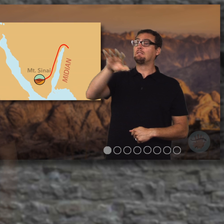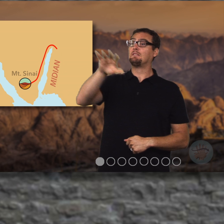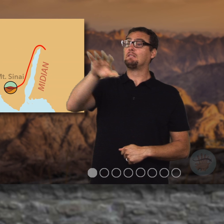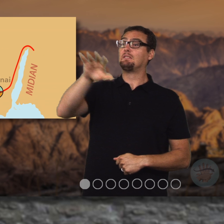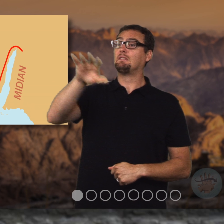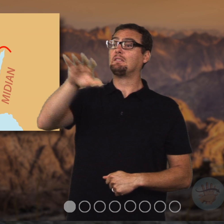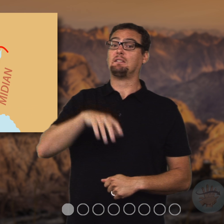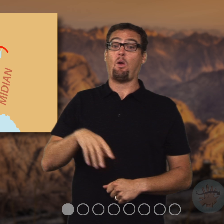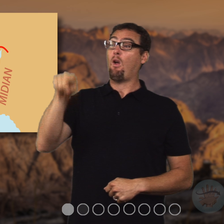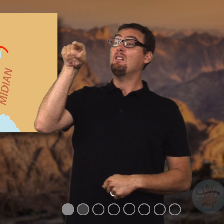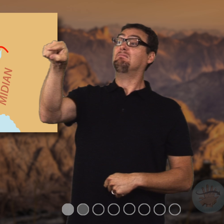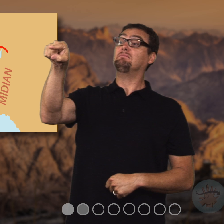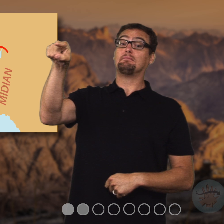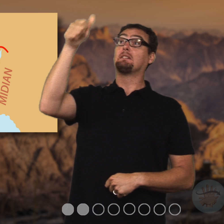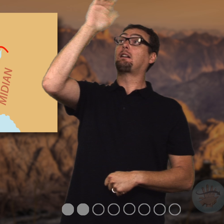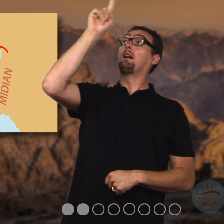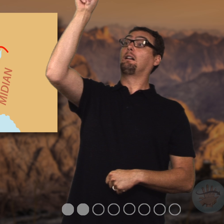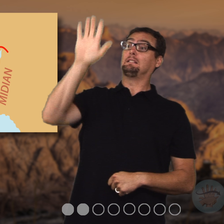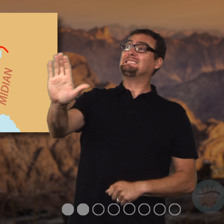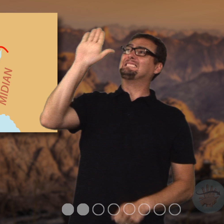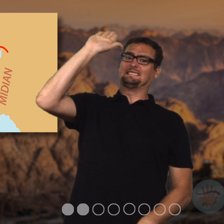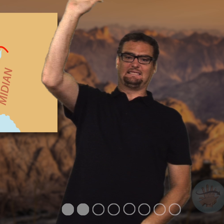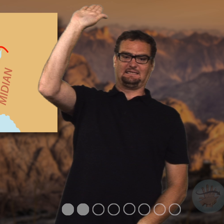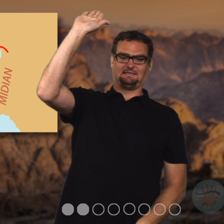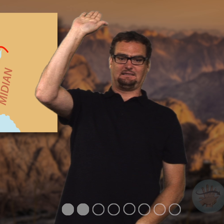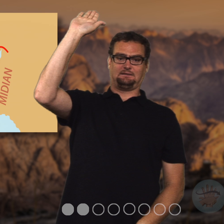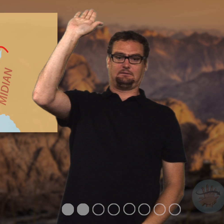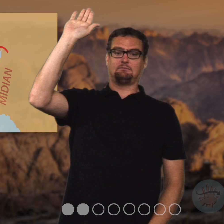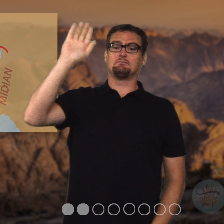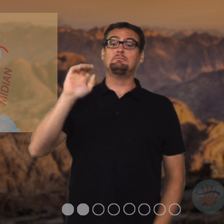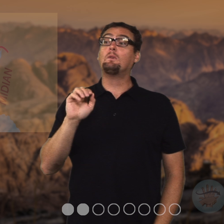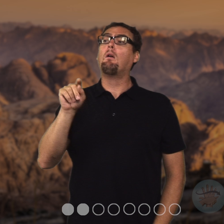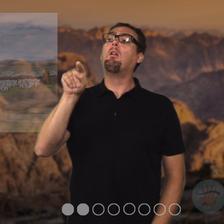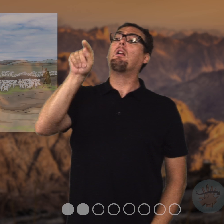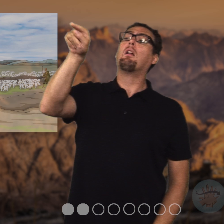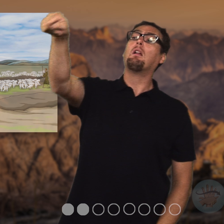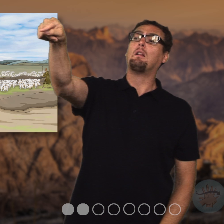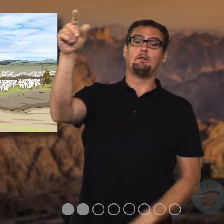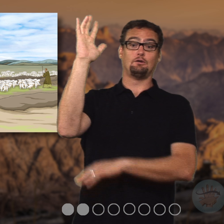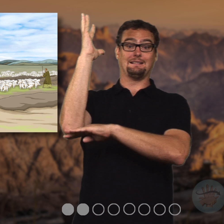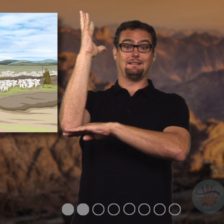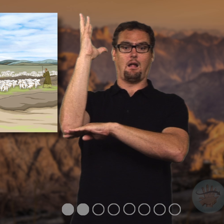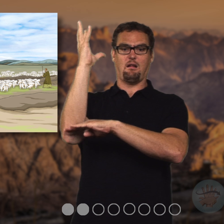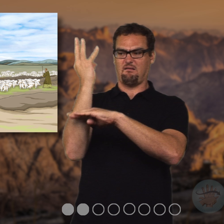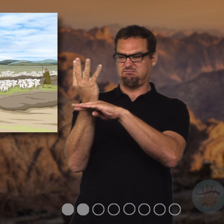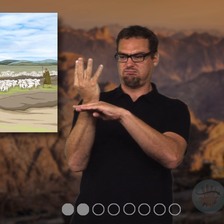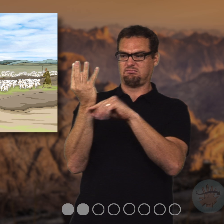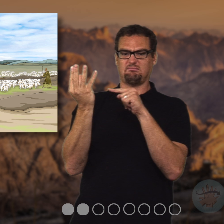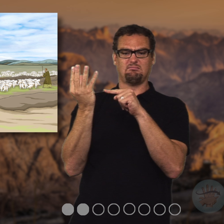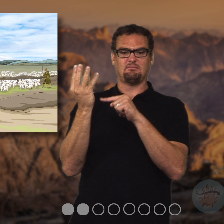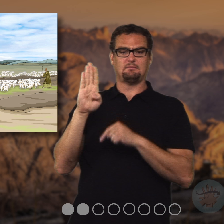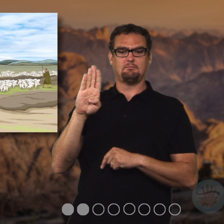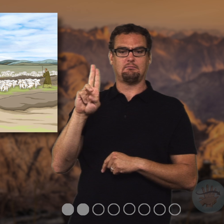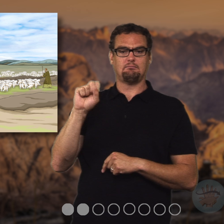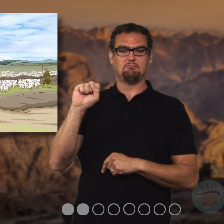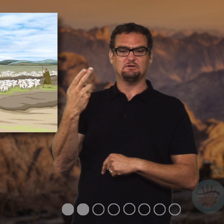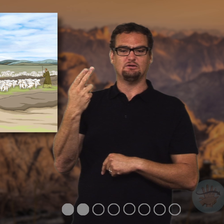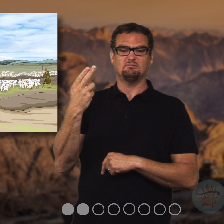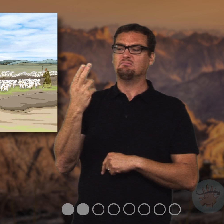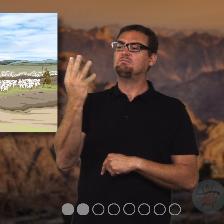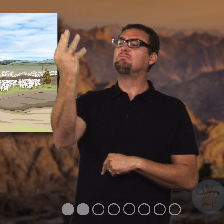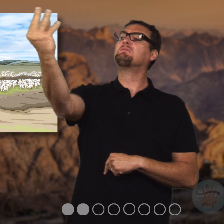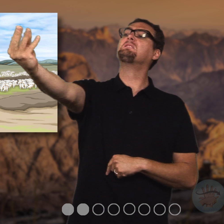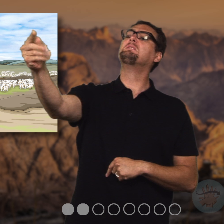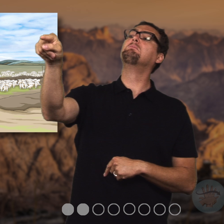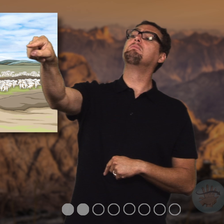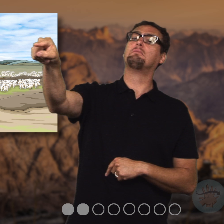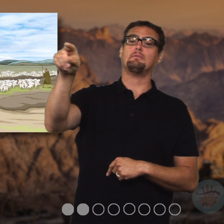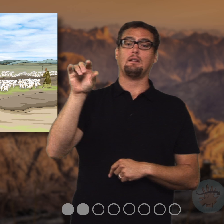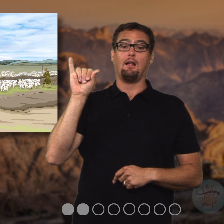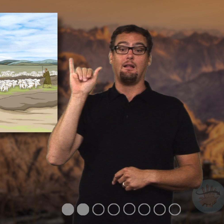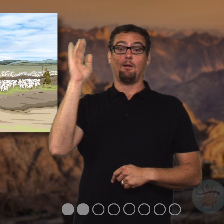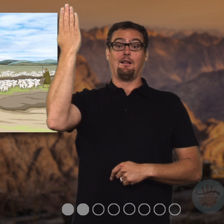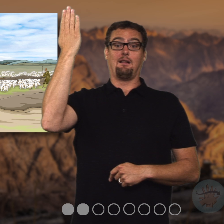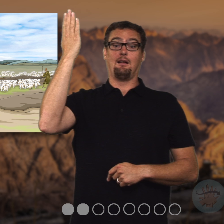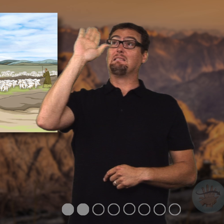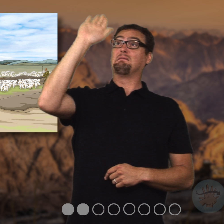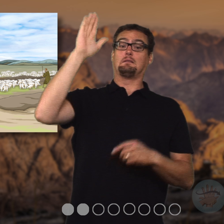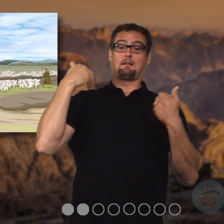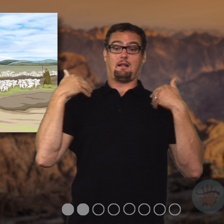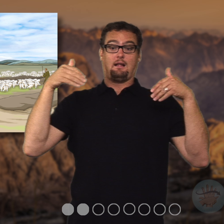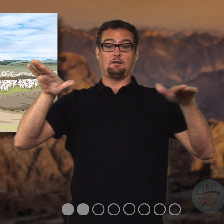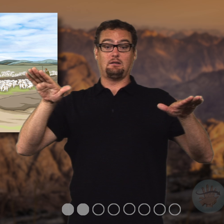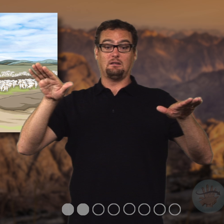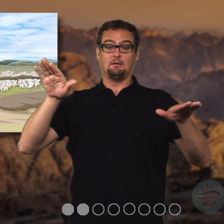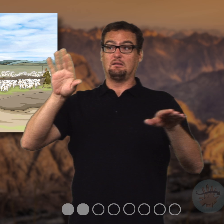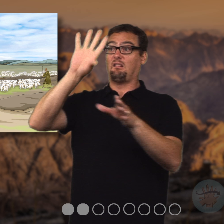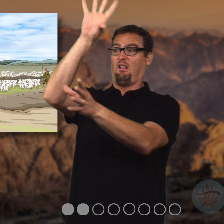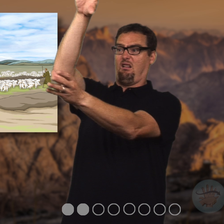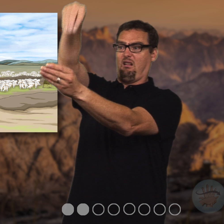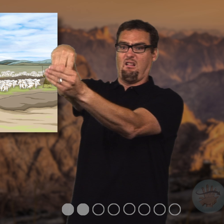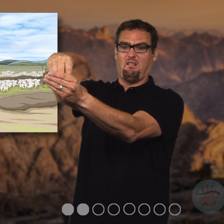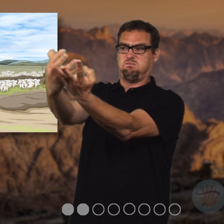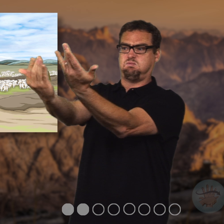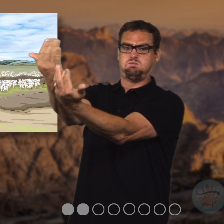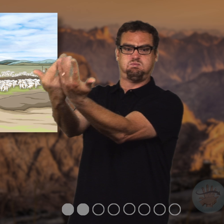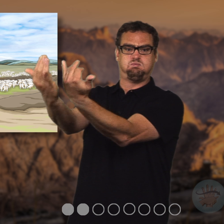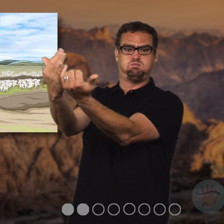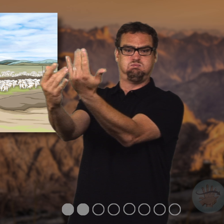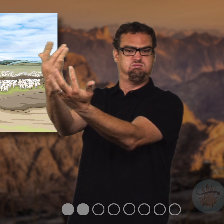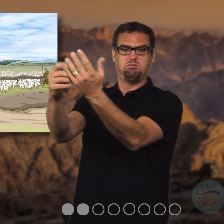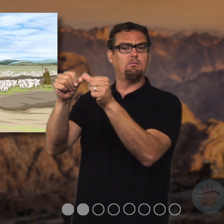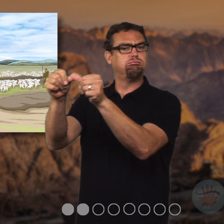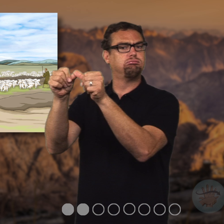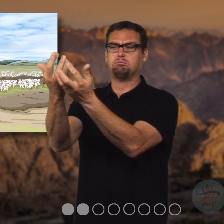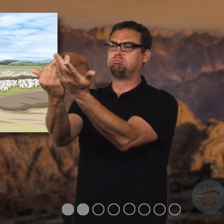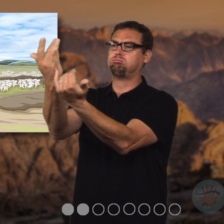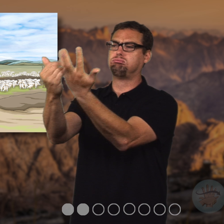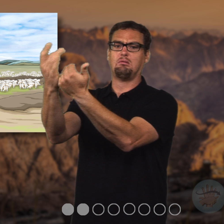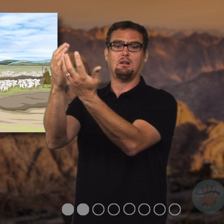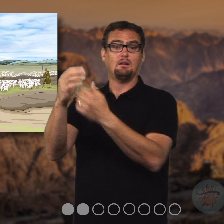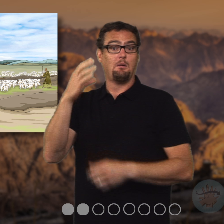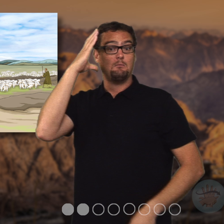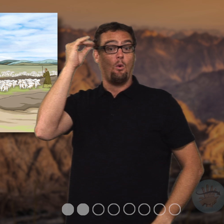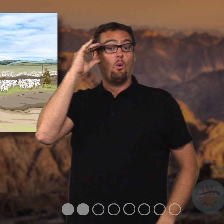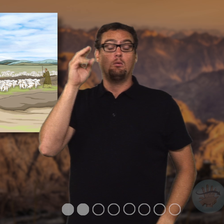Moses saw the bush ablaze with fire, but it was not consumed.